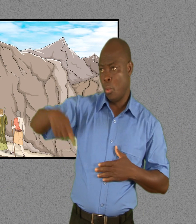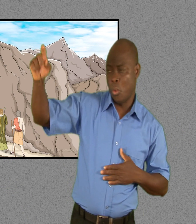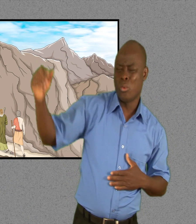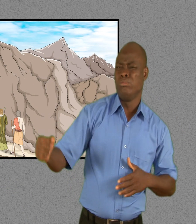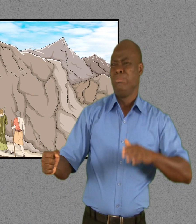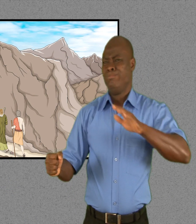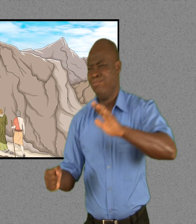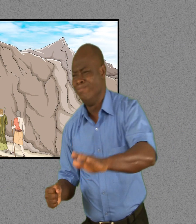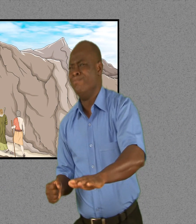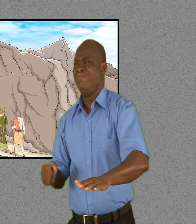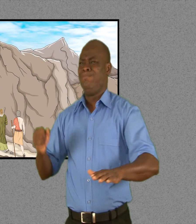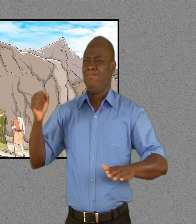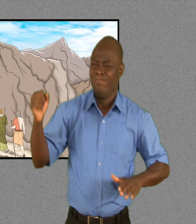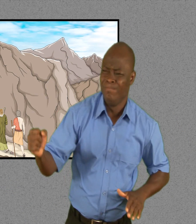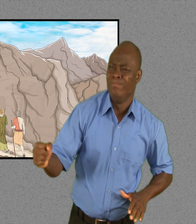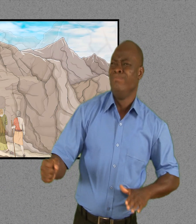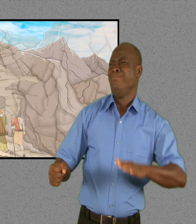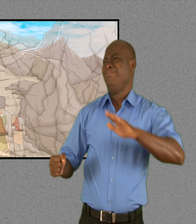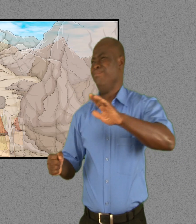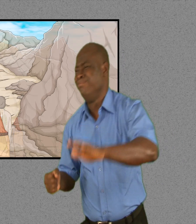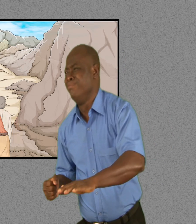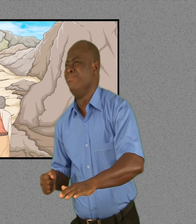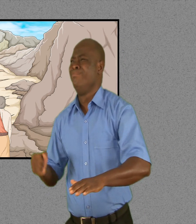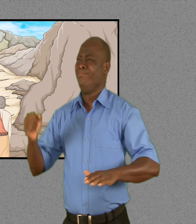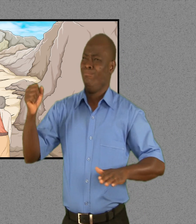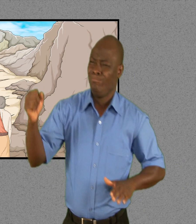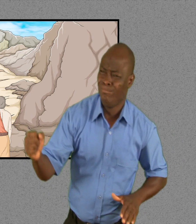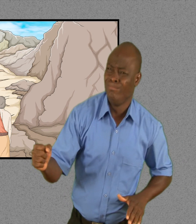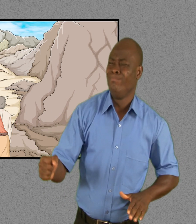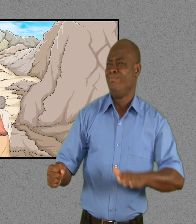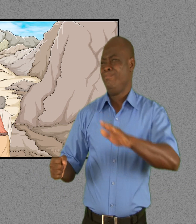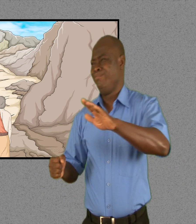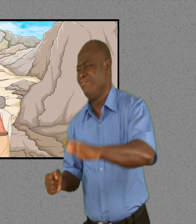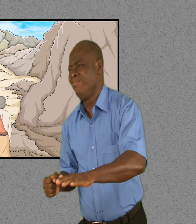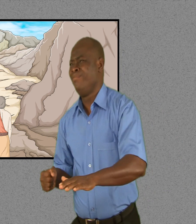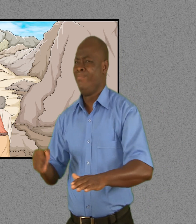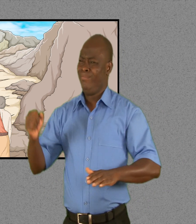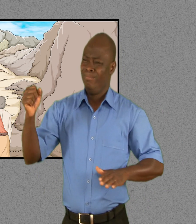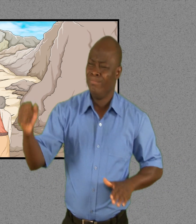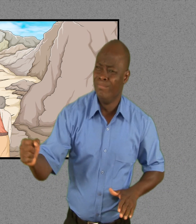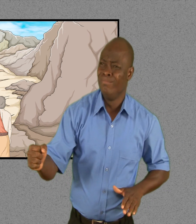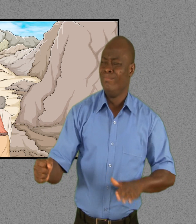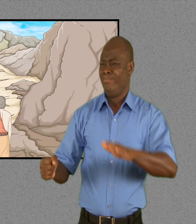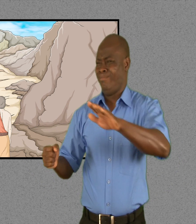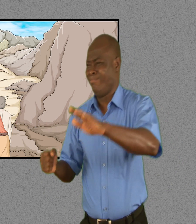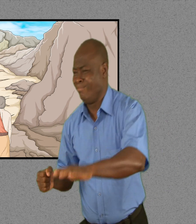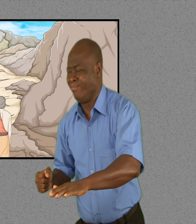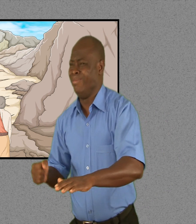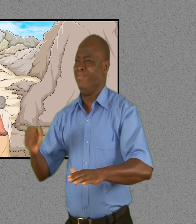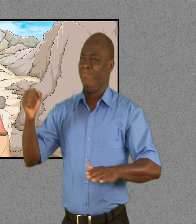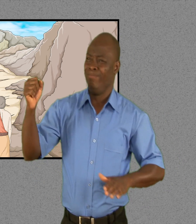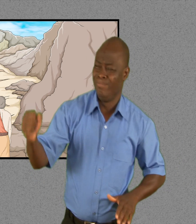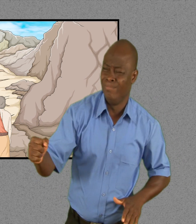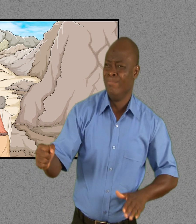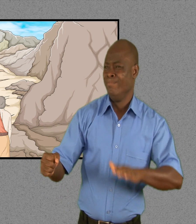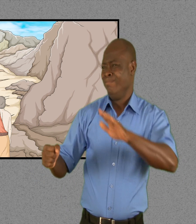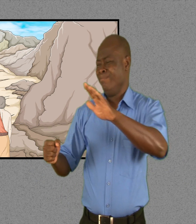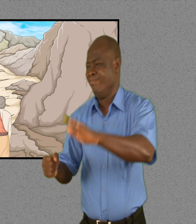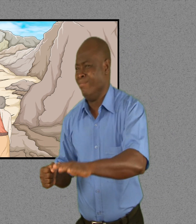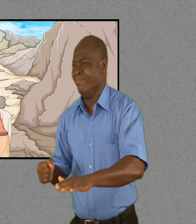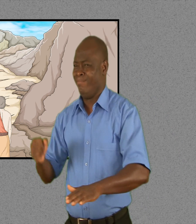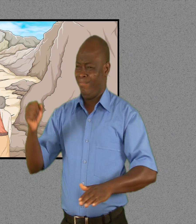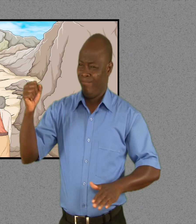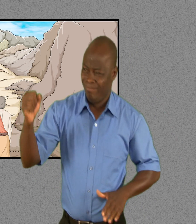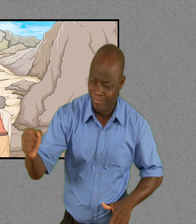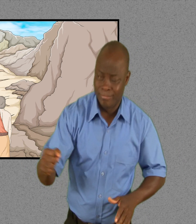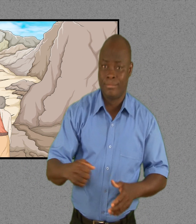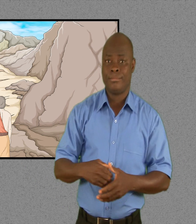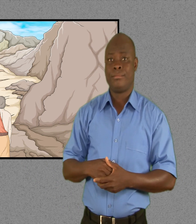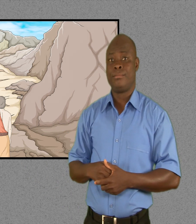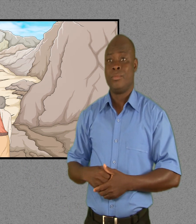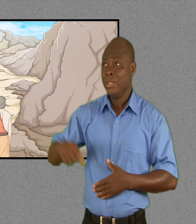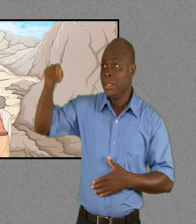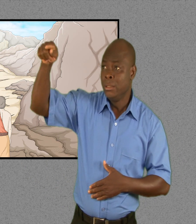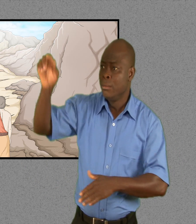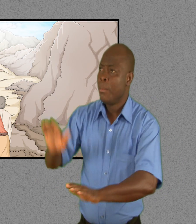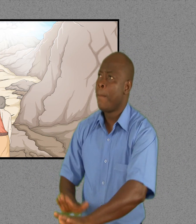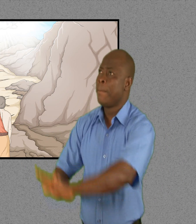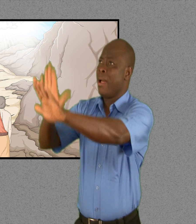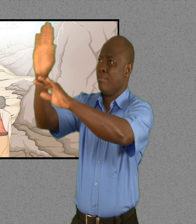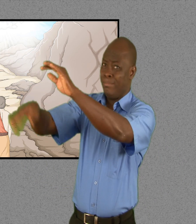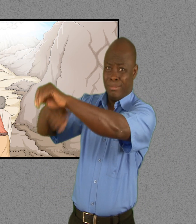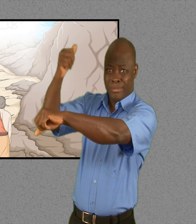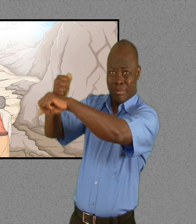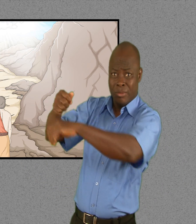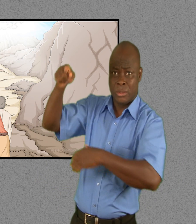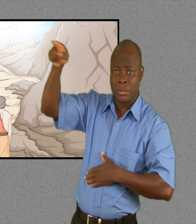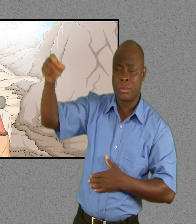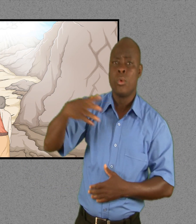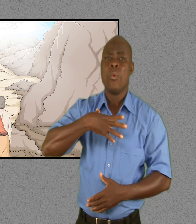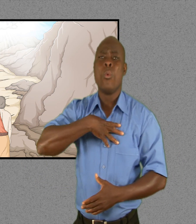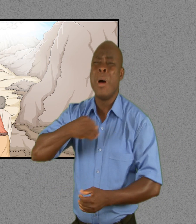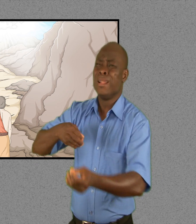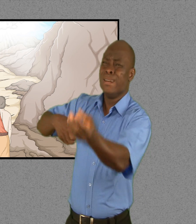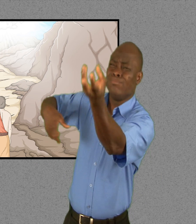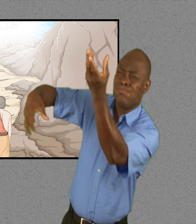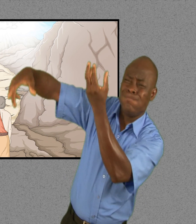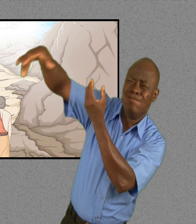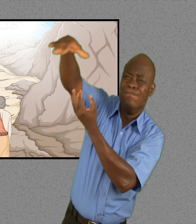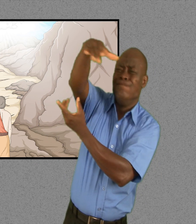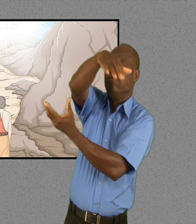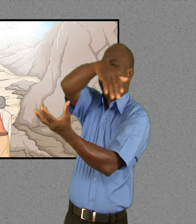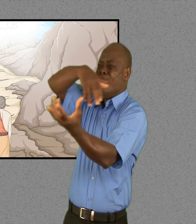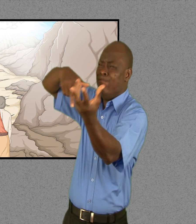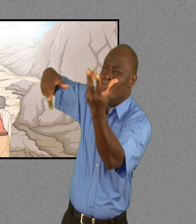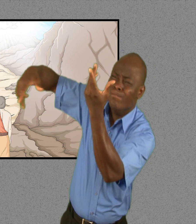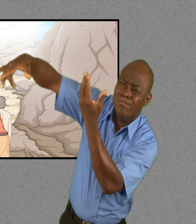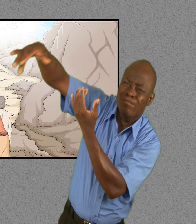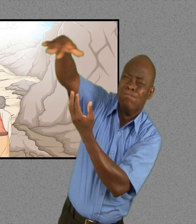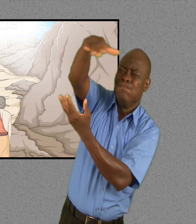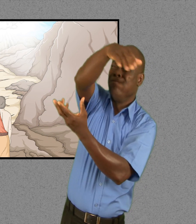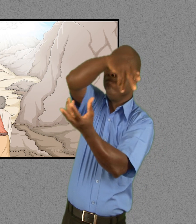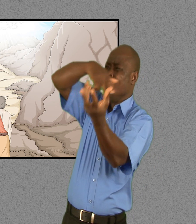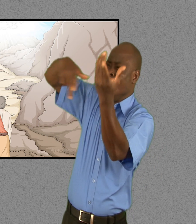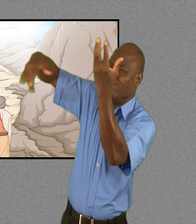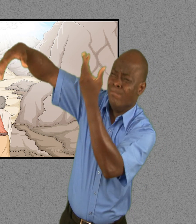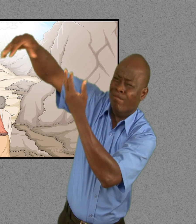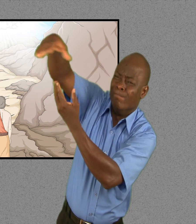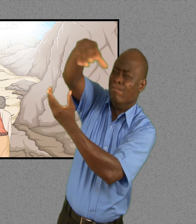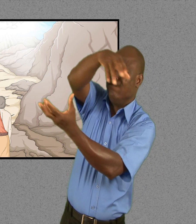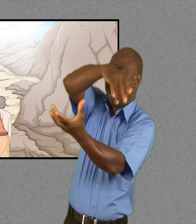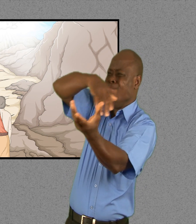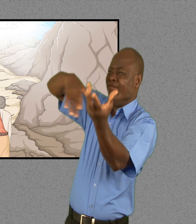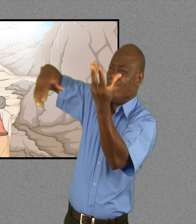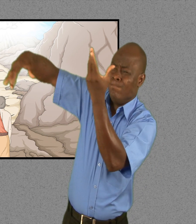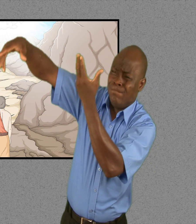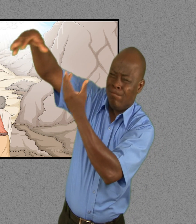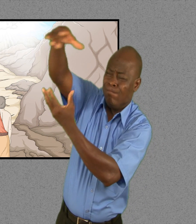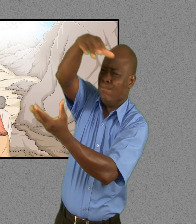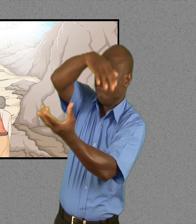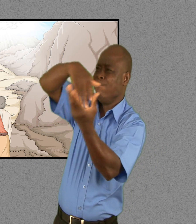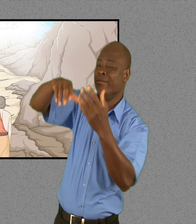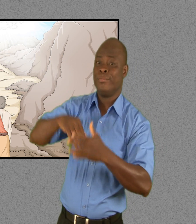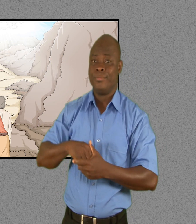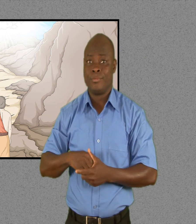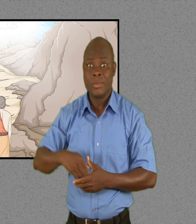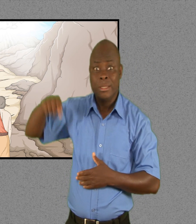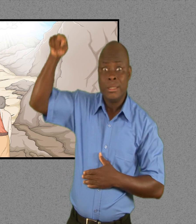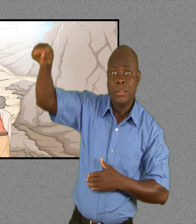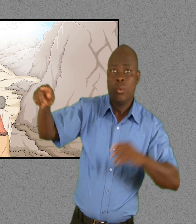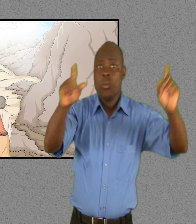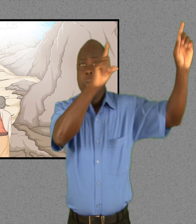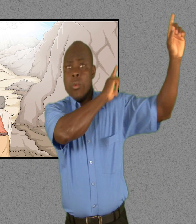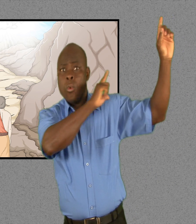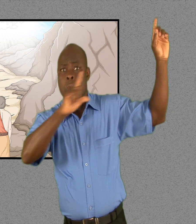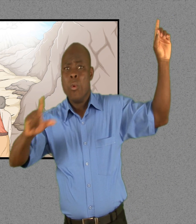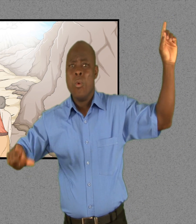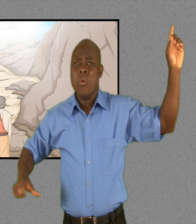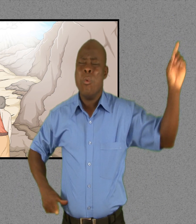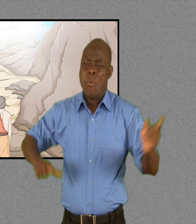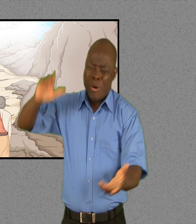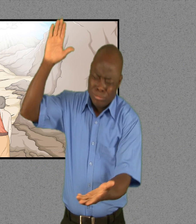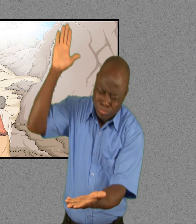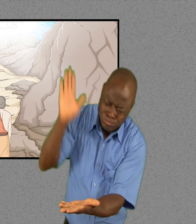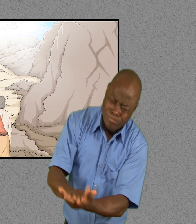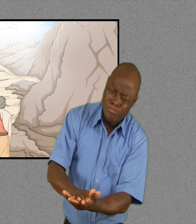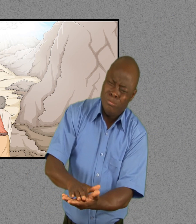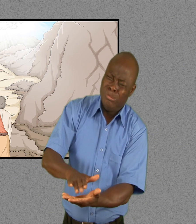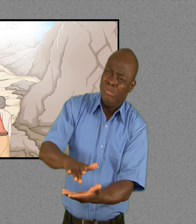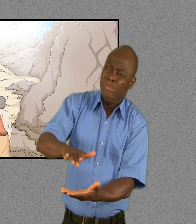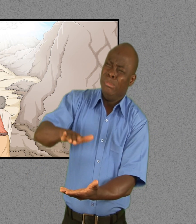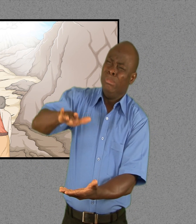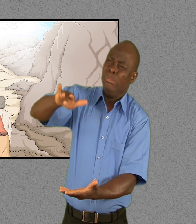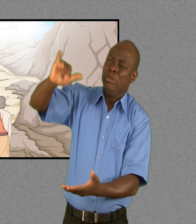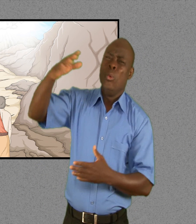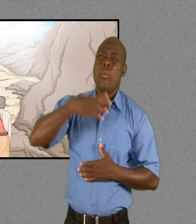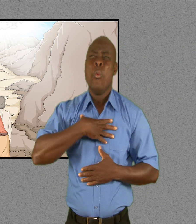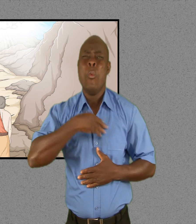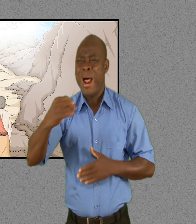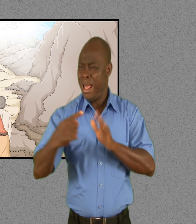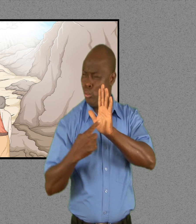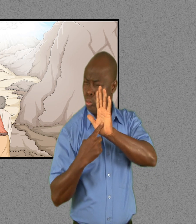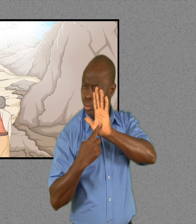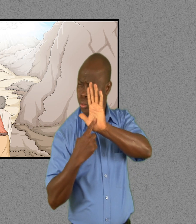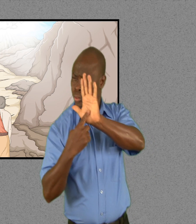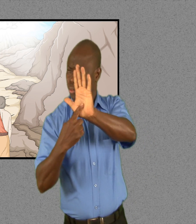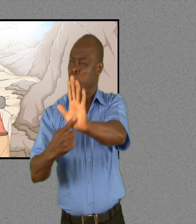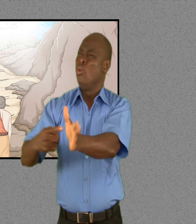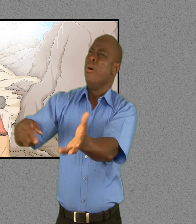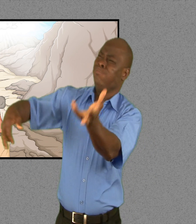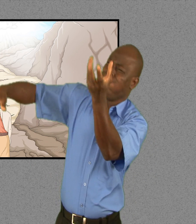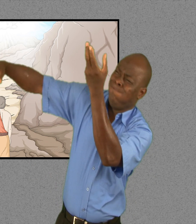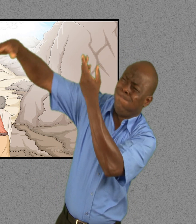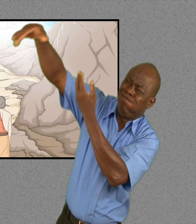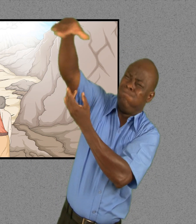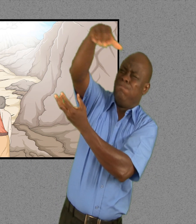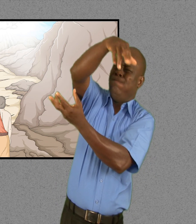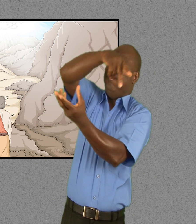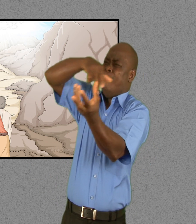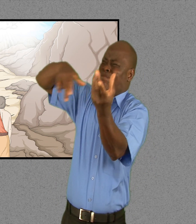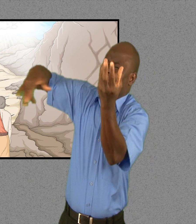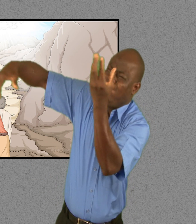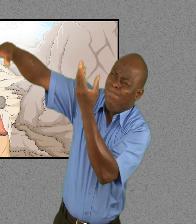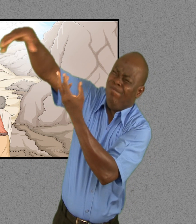When Moses went up on the mountain, the cloud covered it, and the glory of the LORD settled on Mount Sinai.